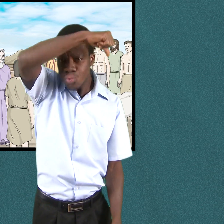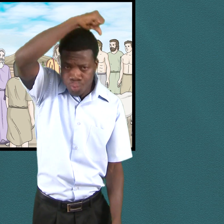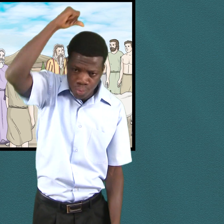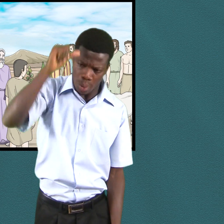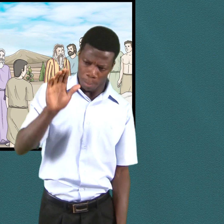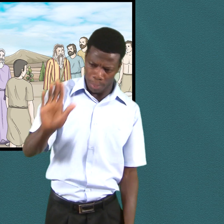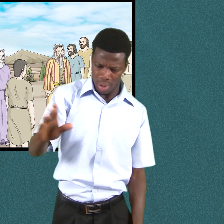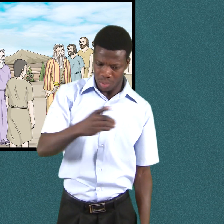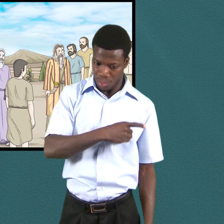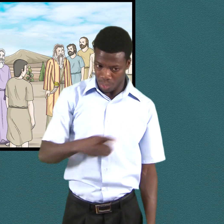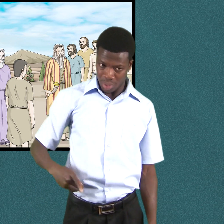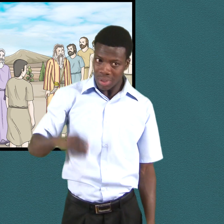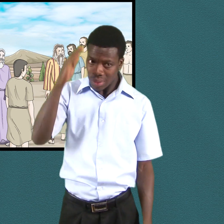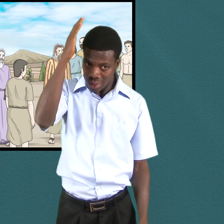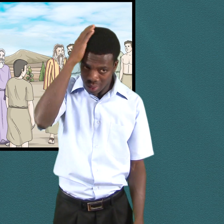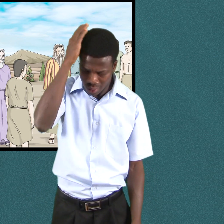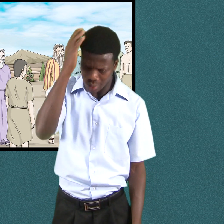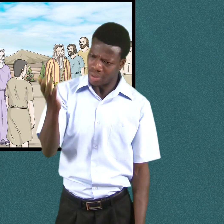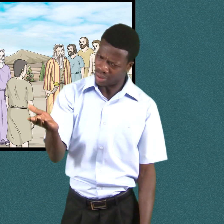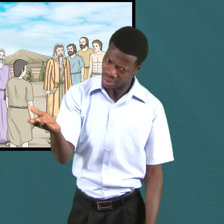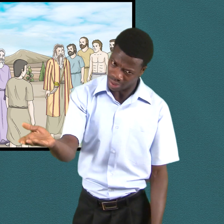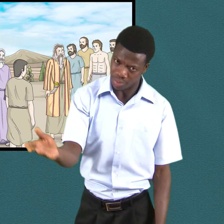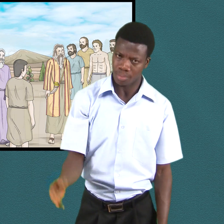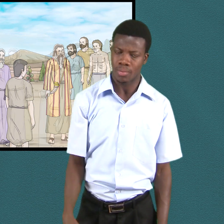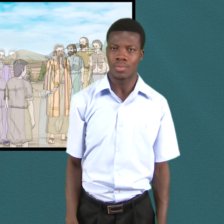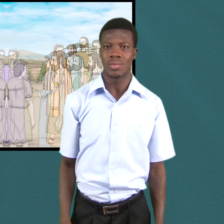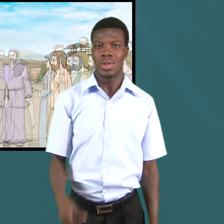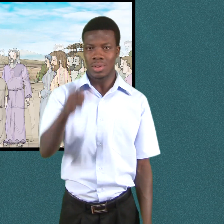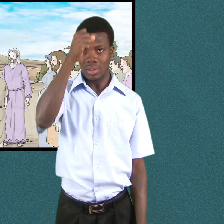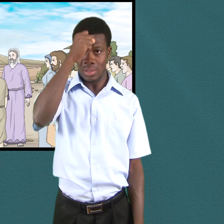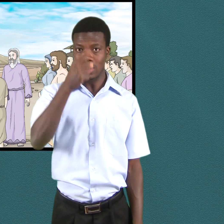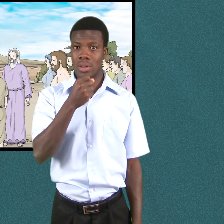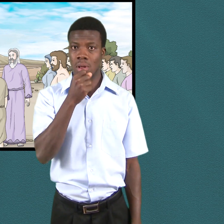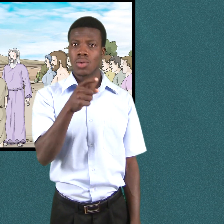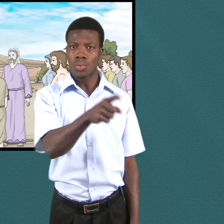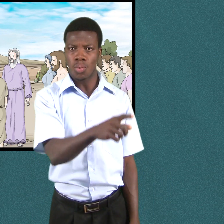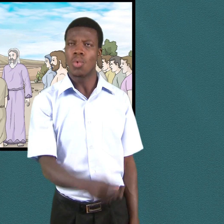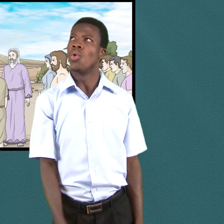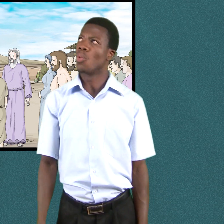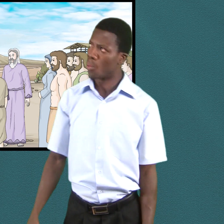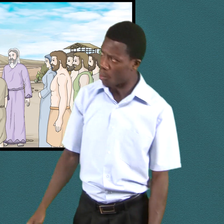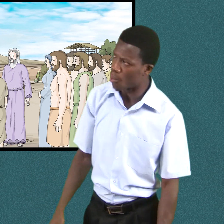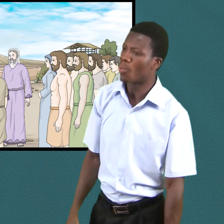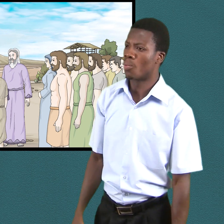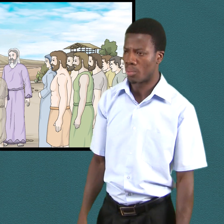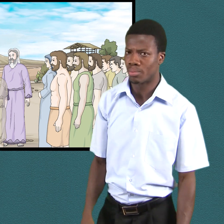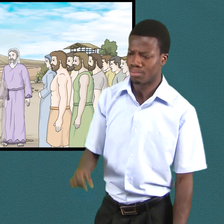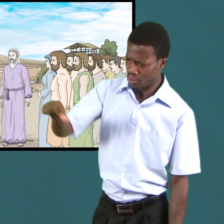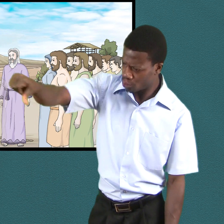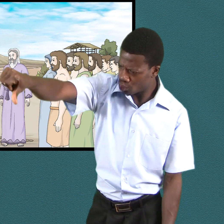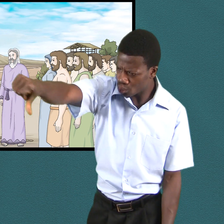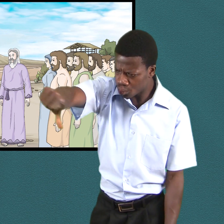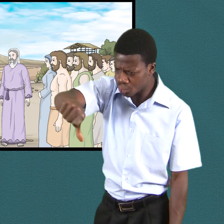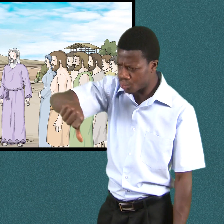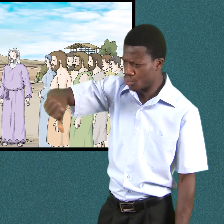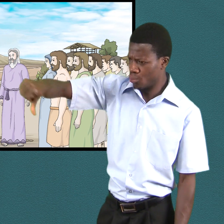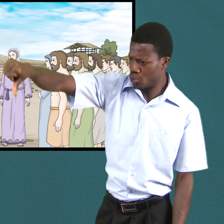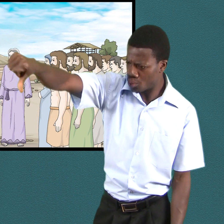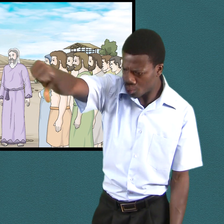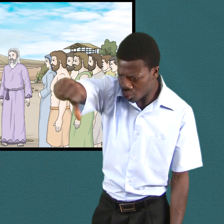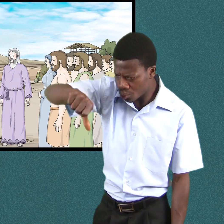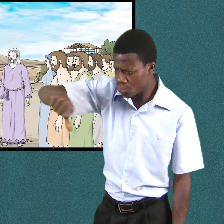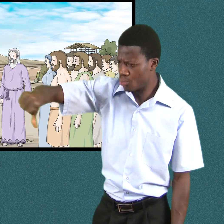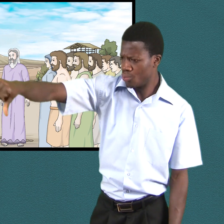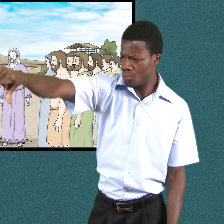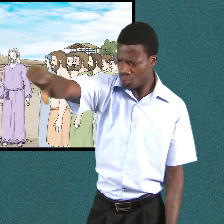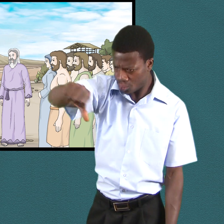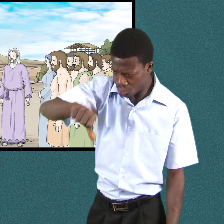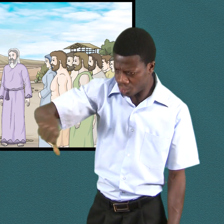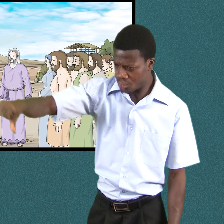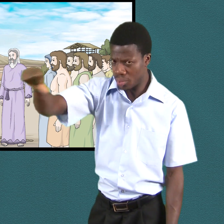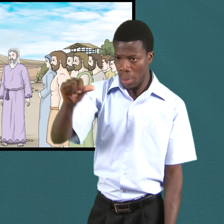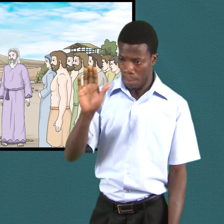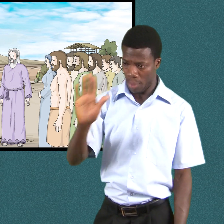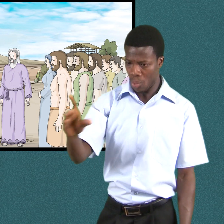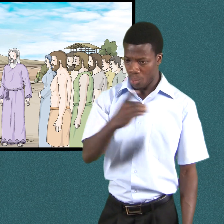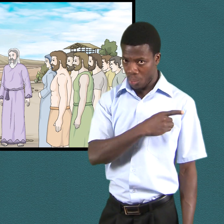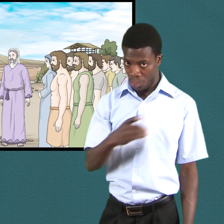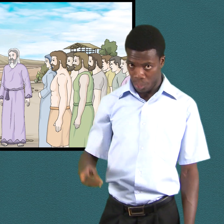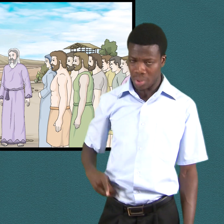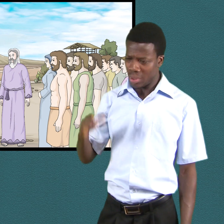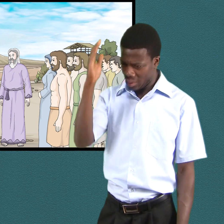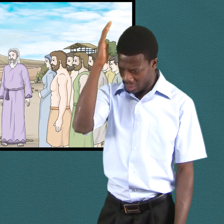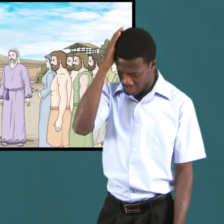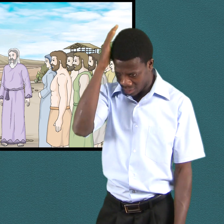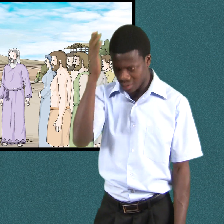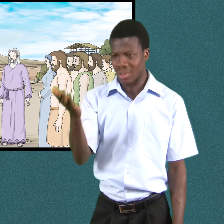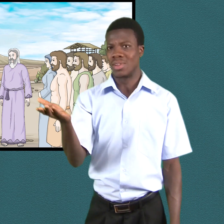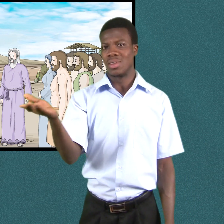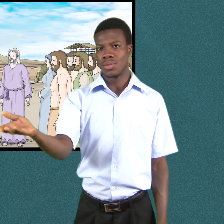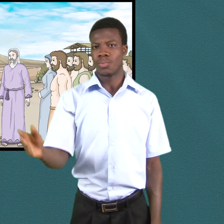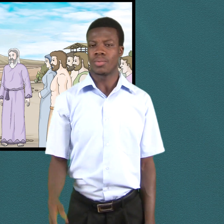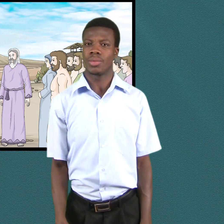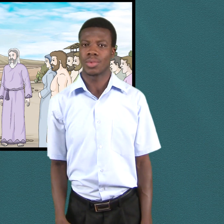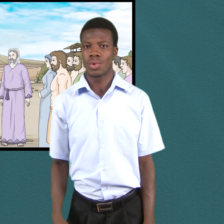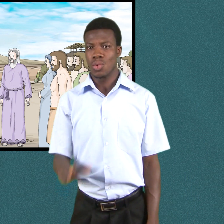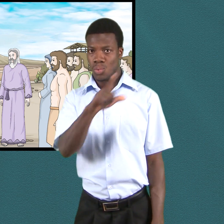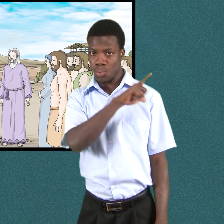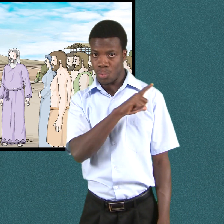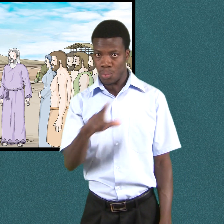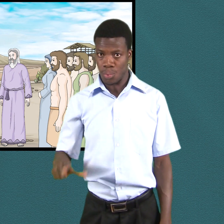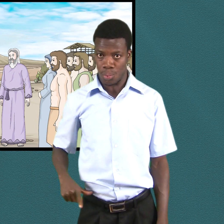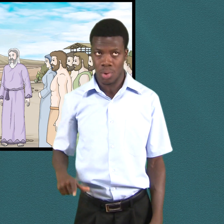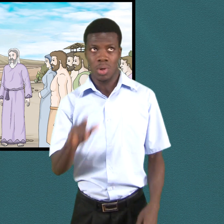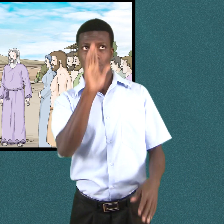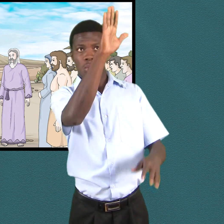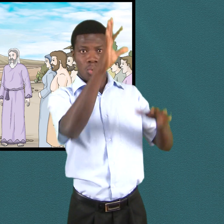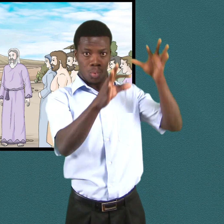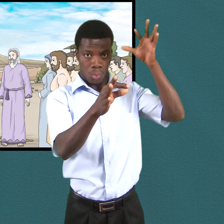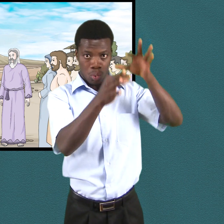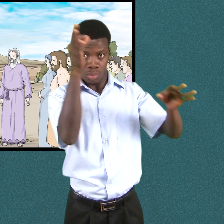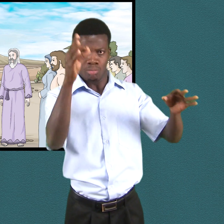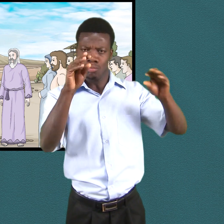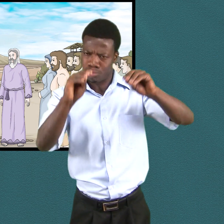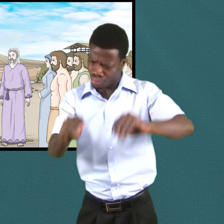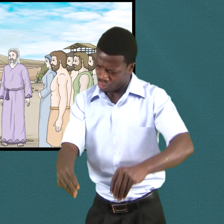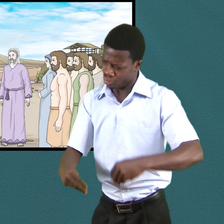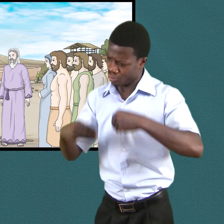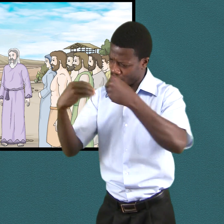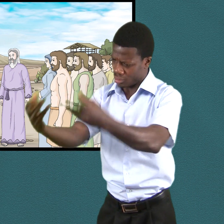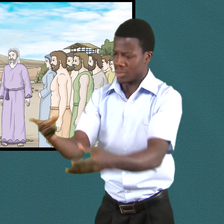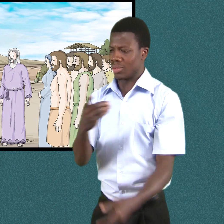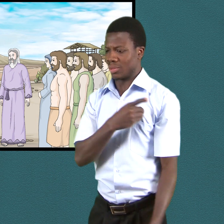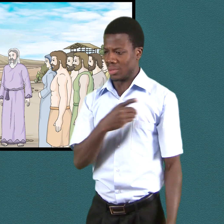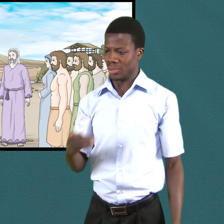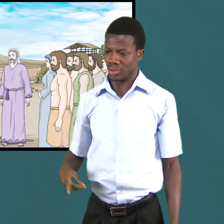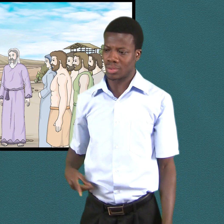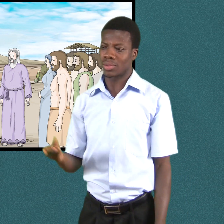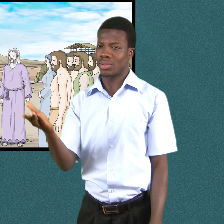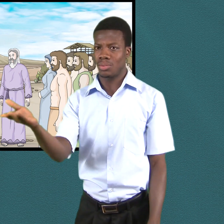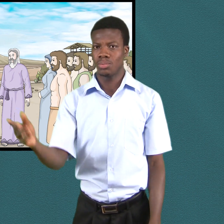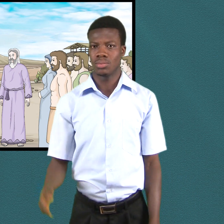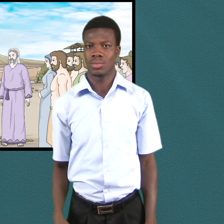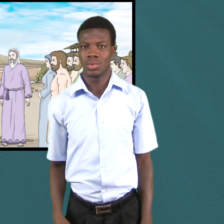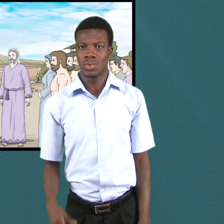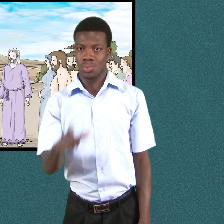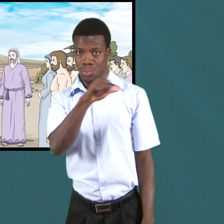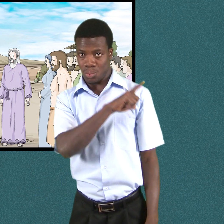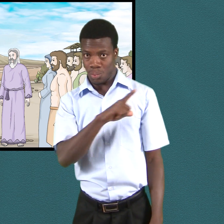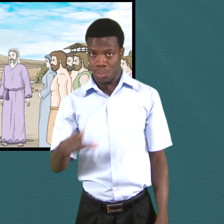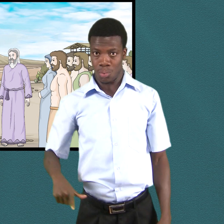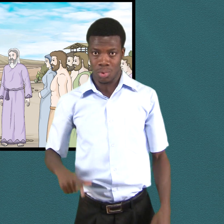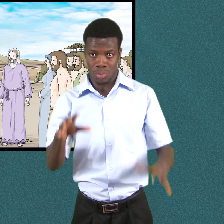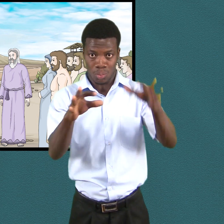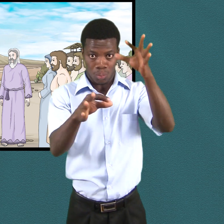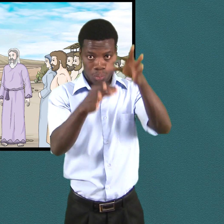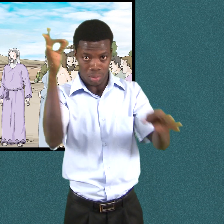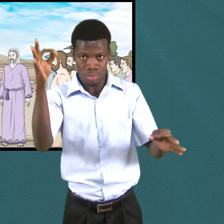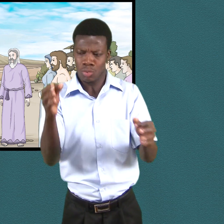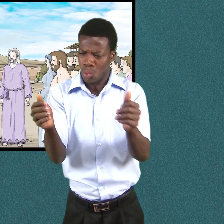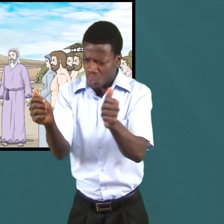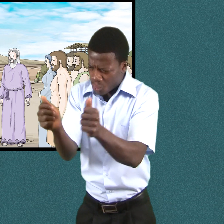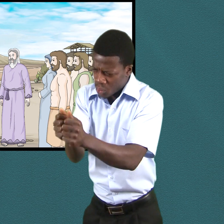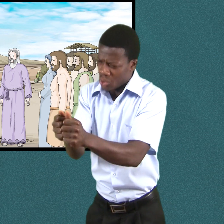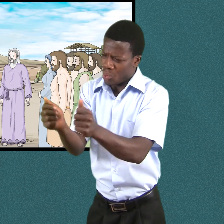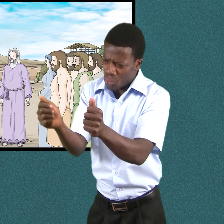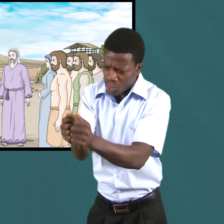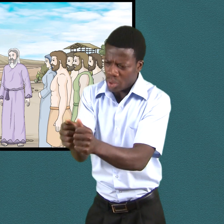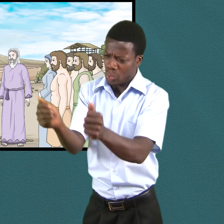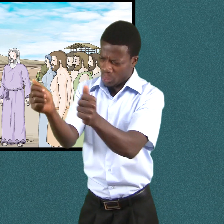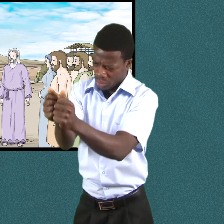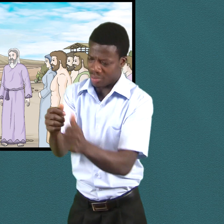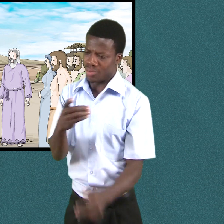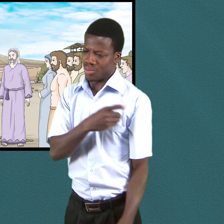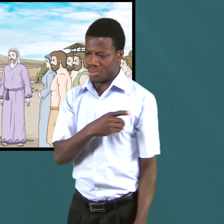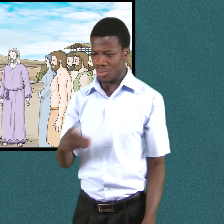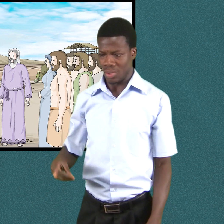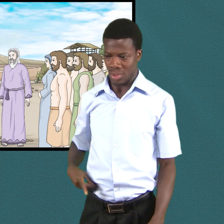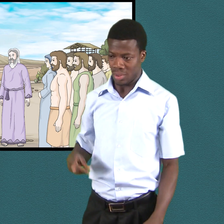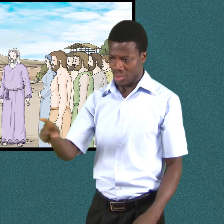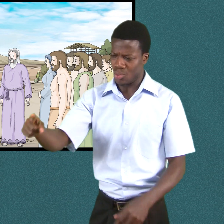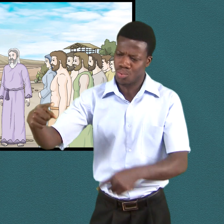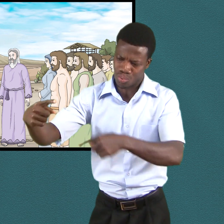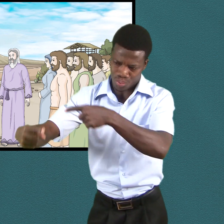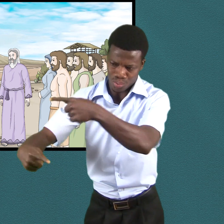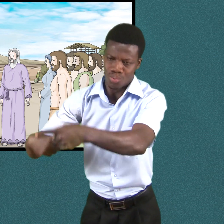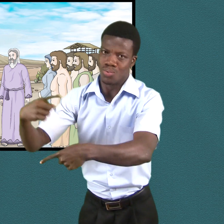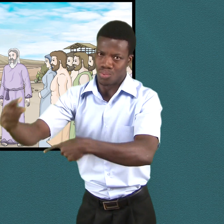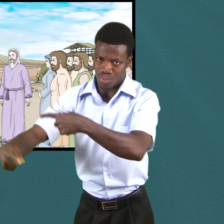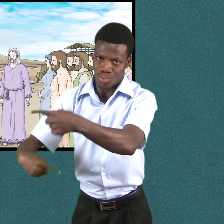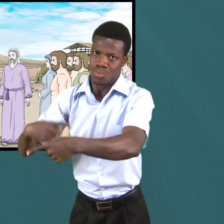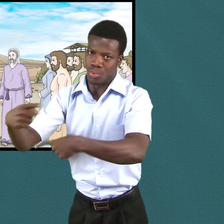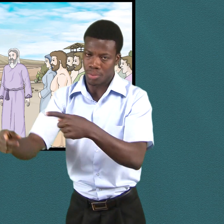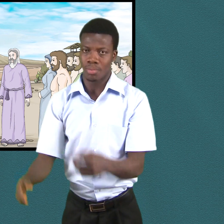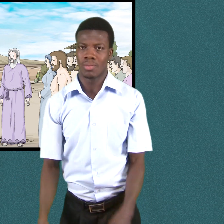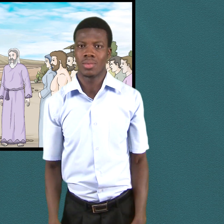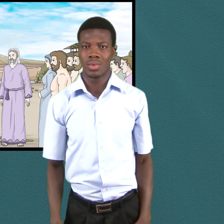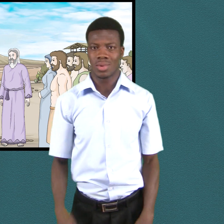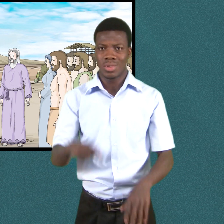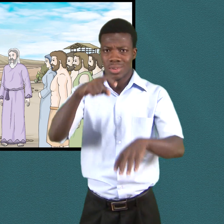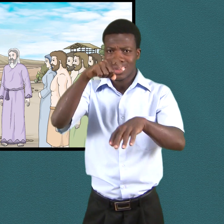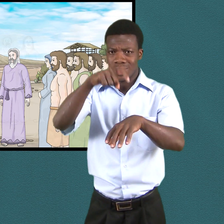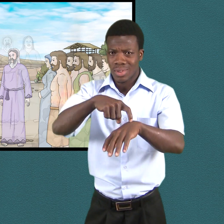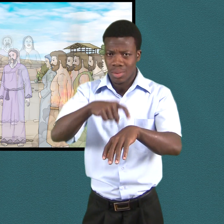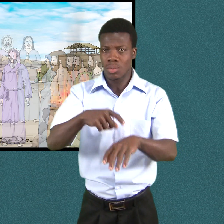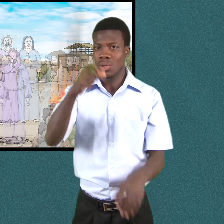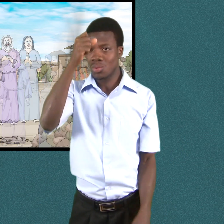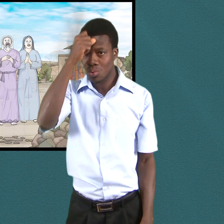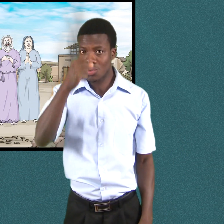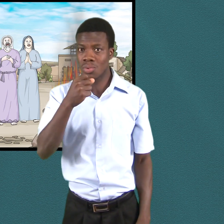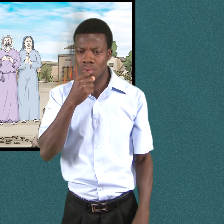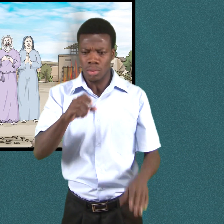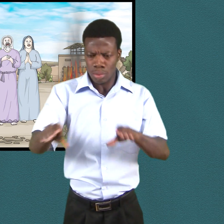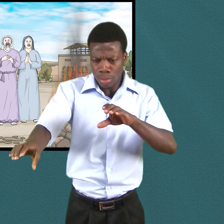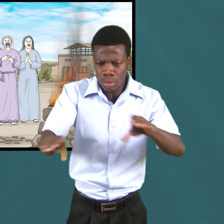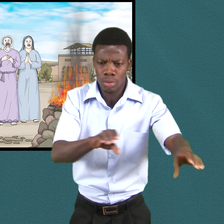He was ruddy, with beautiful eyes and a handsome appearance. And the LORD said, “Rise and anoint him, for he is the one.”